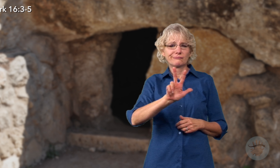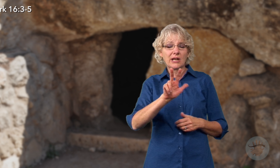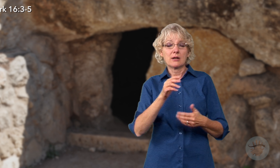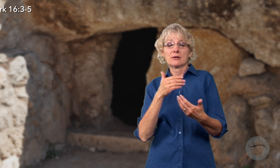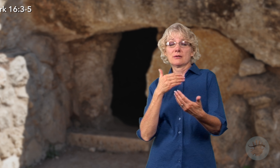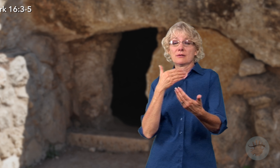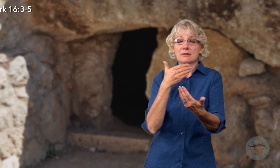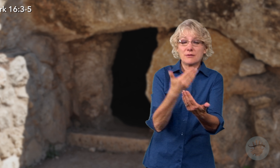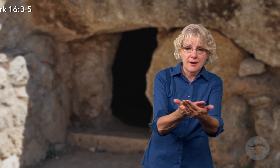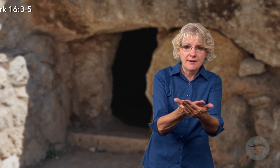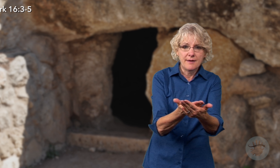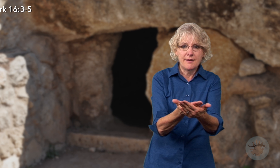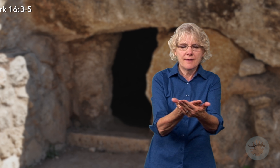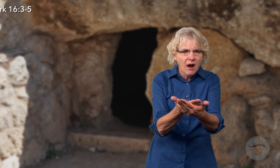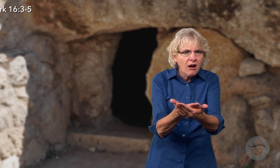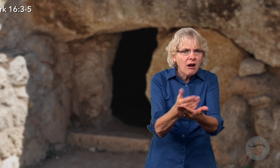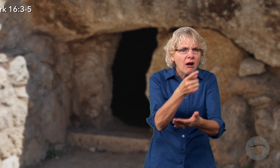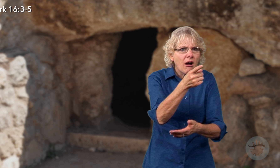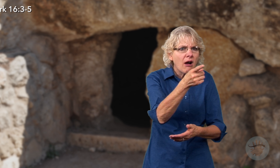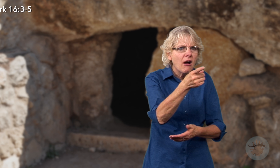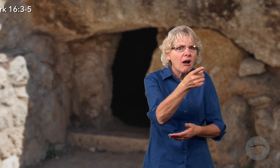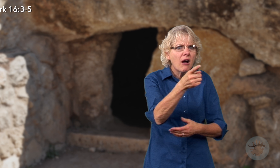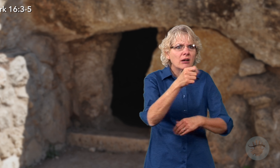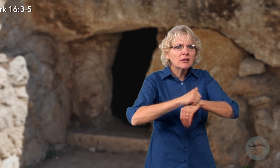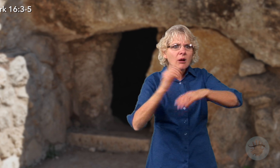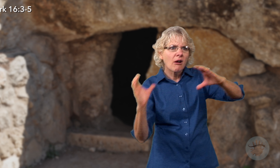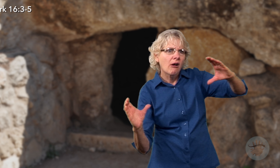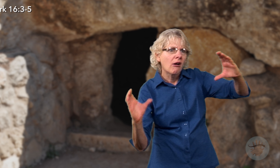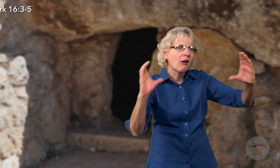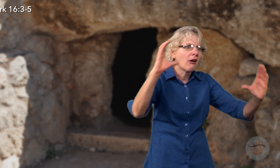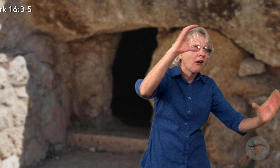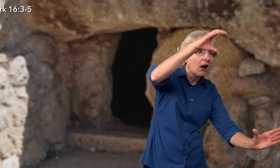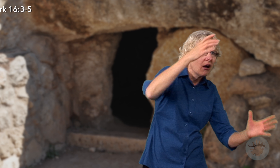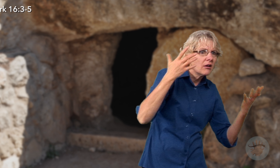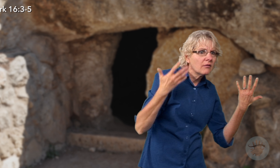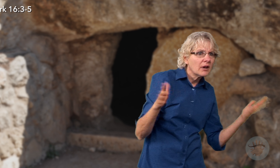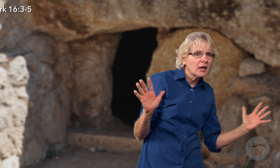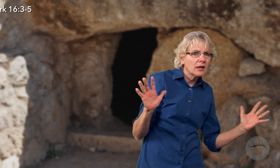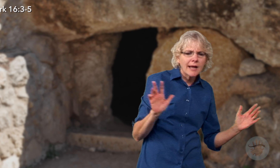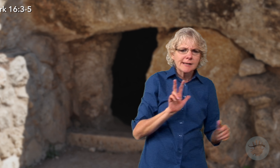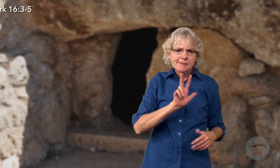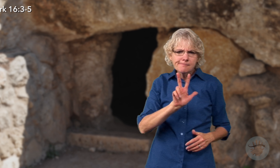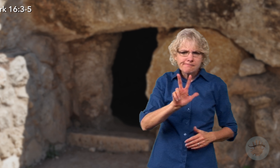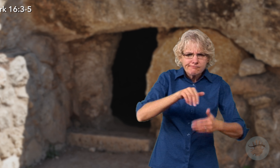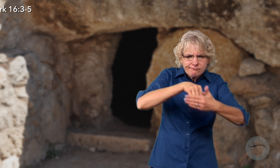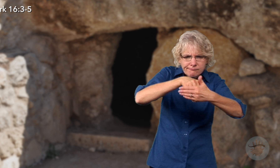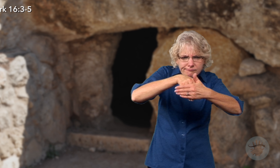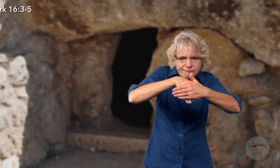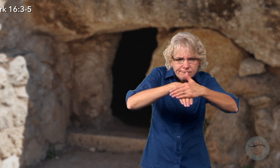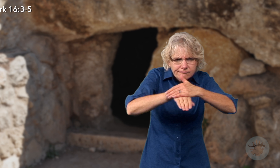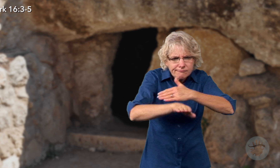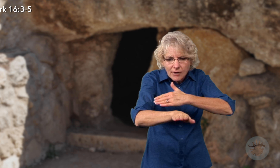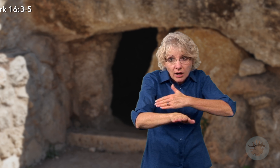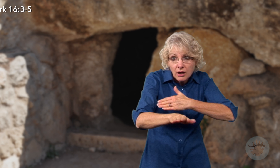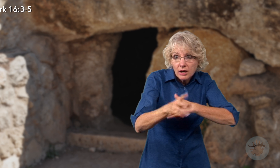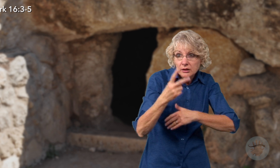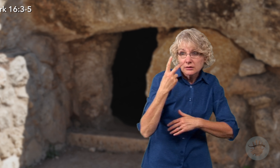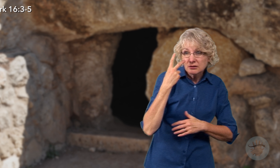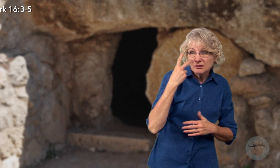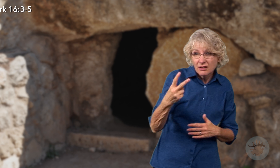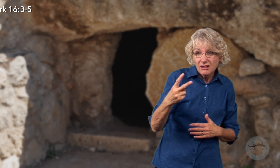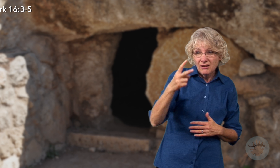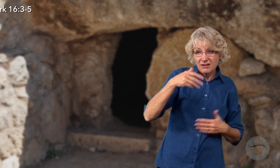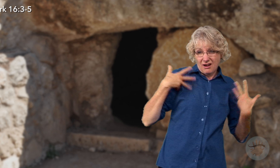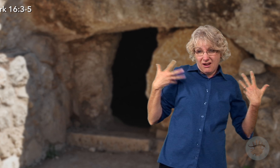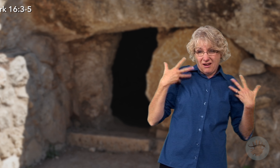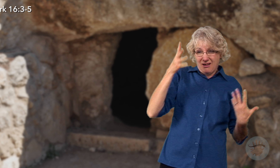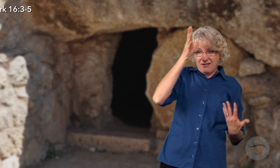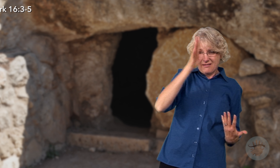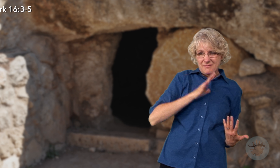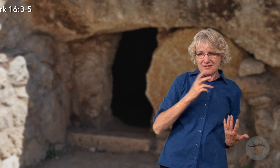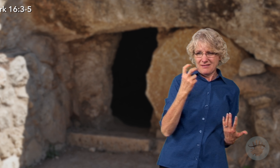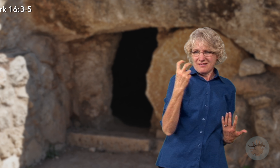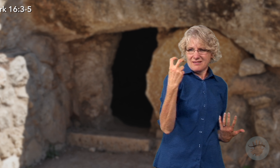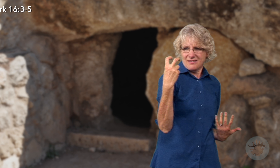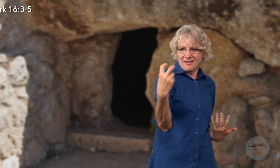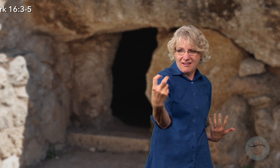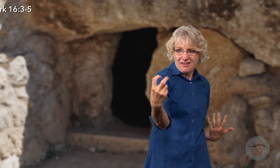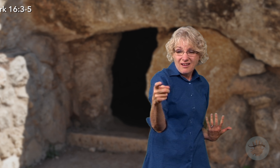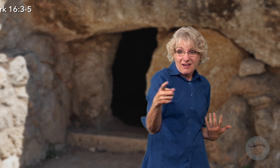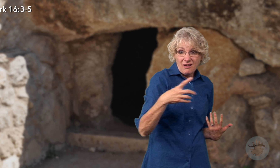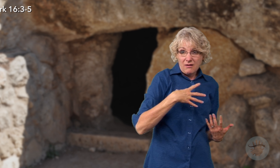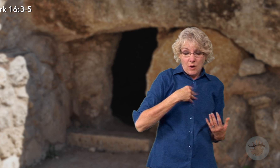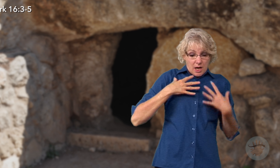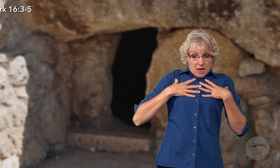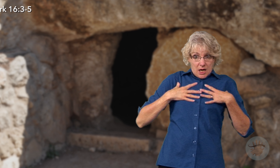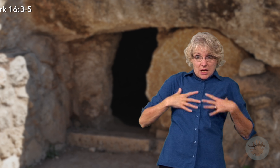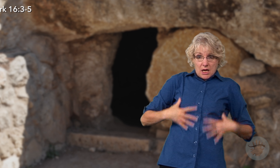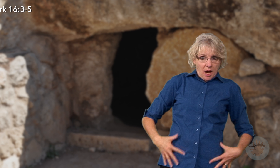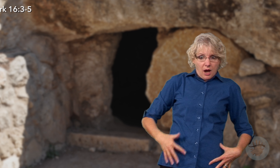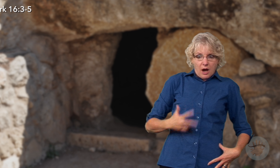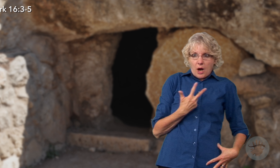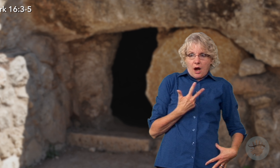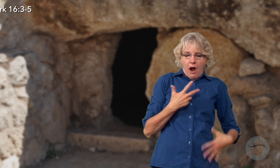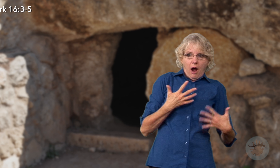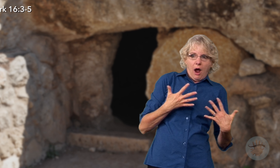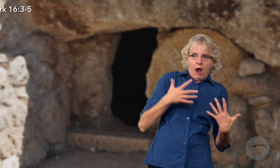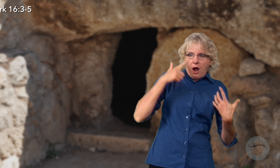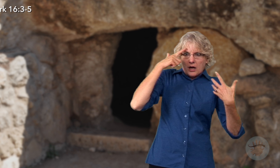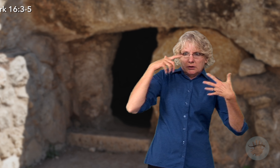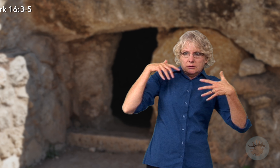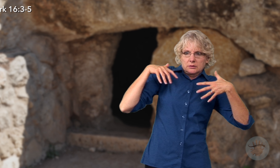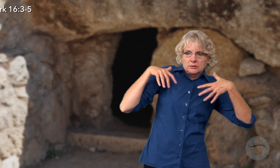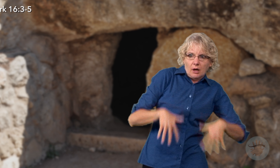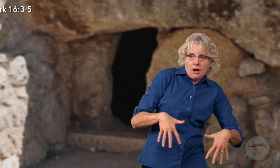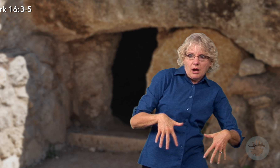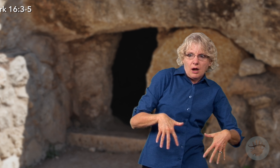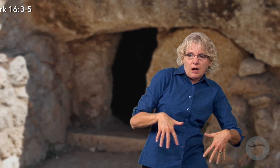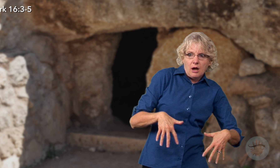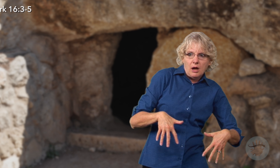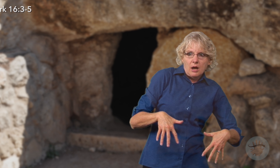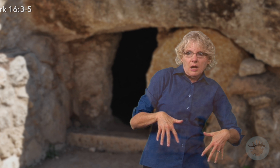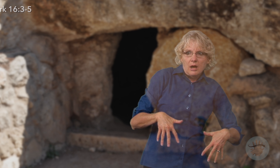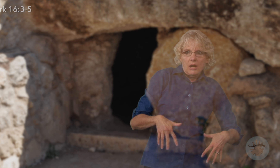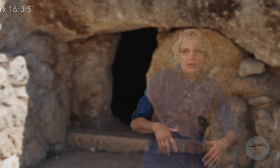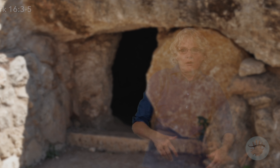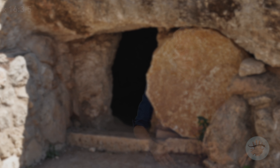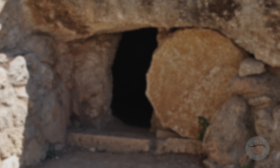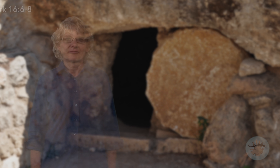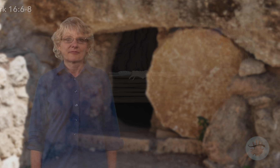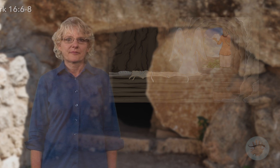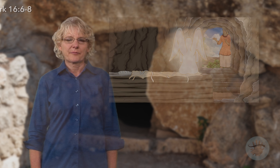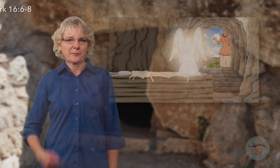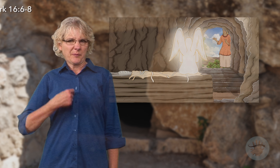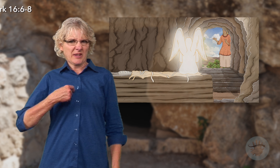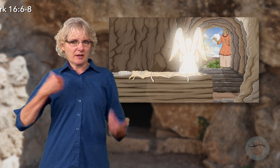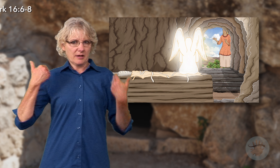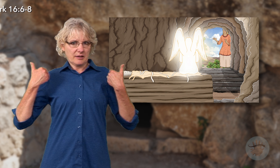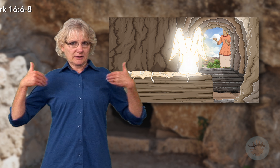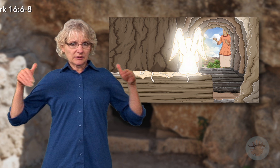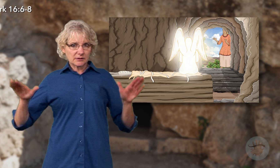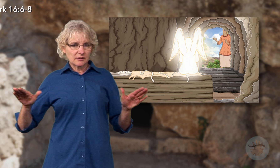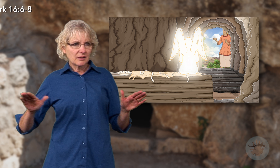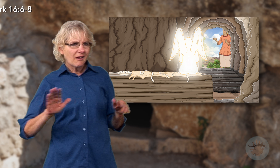When they entered the tomb, they saw a young man dressed in a white robe sitting on the right side, and they were alarmed.